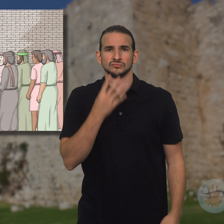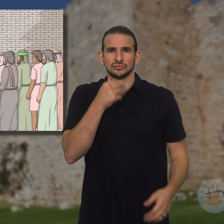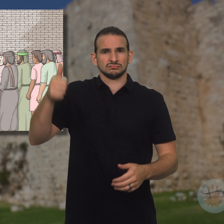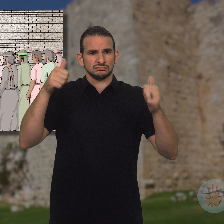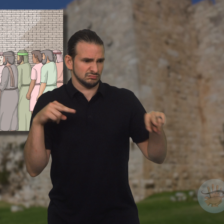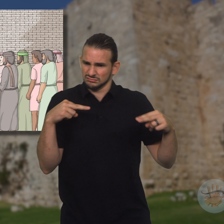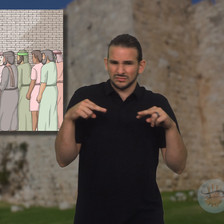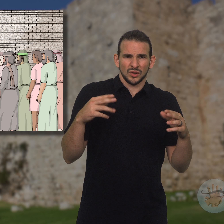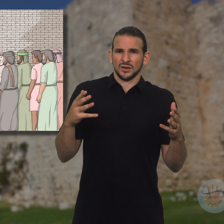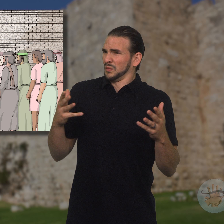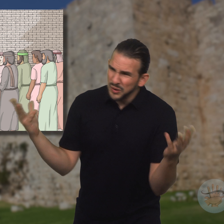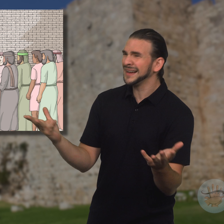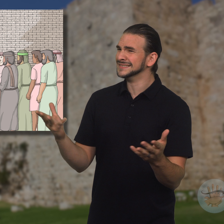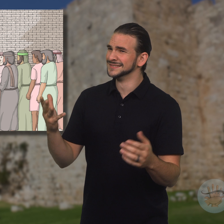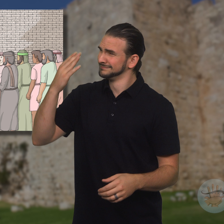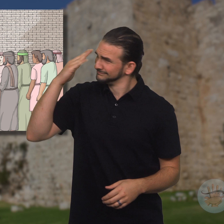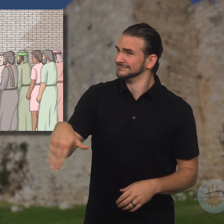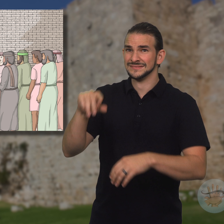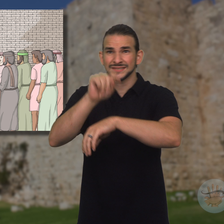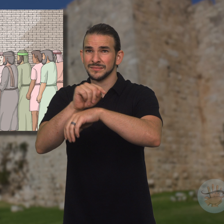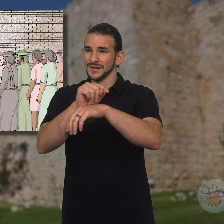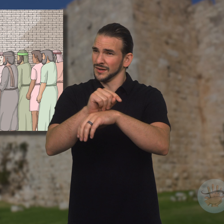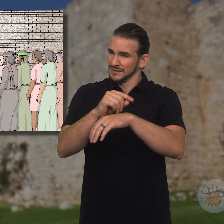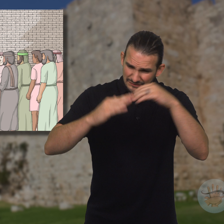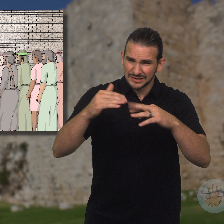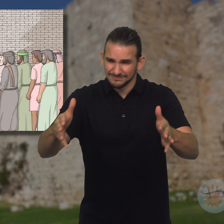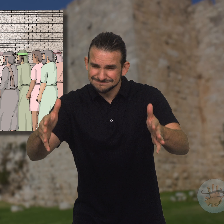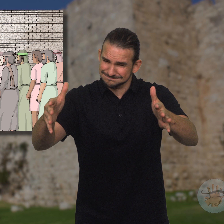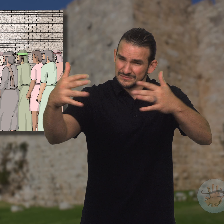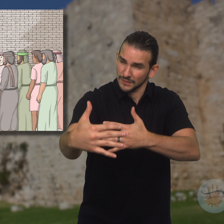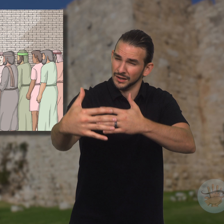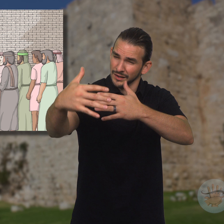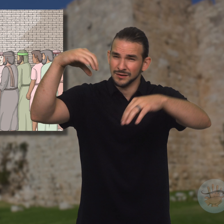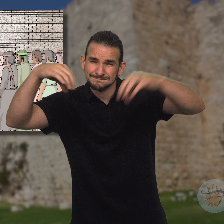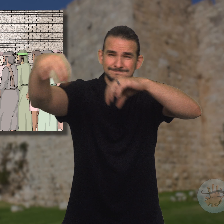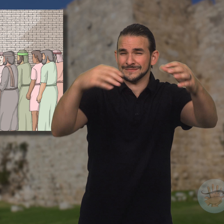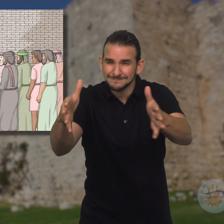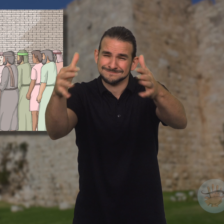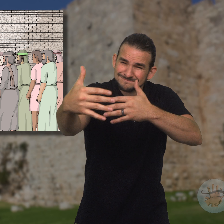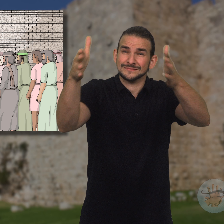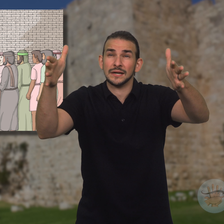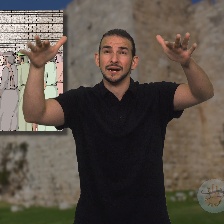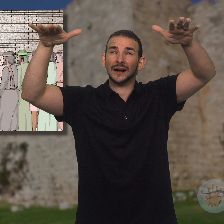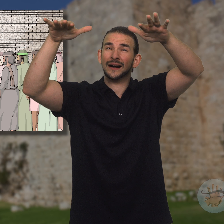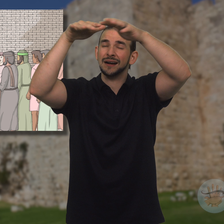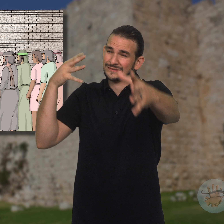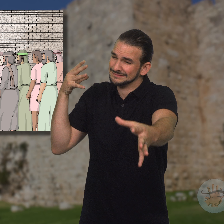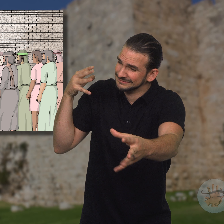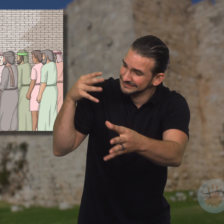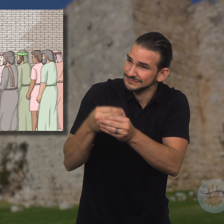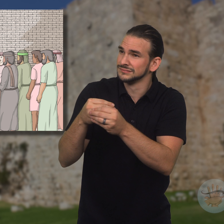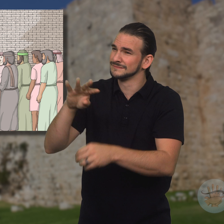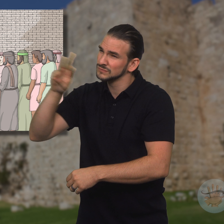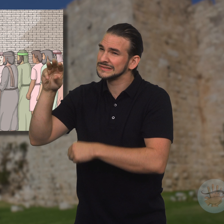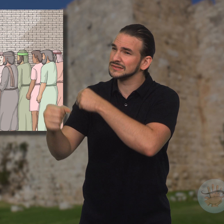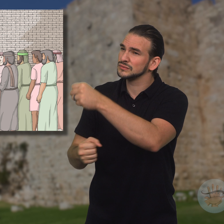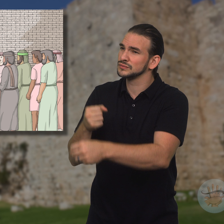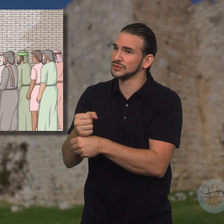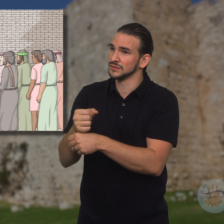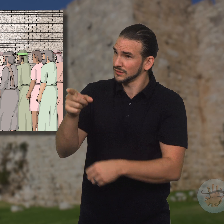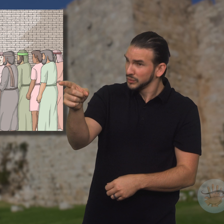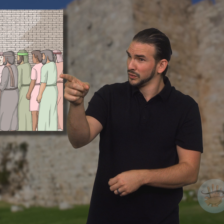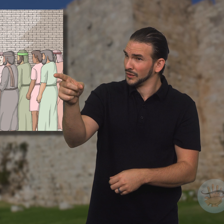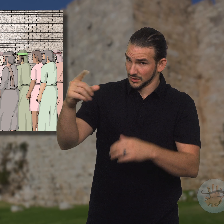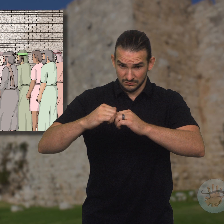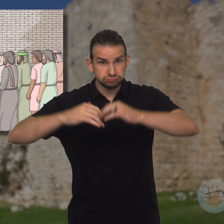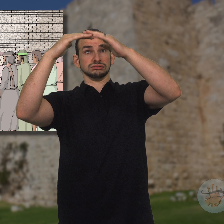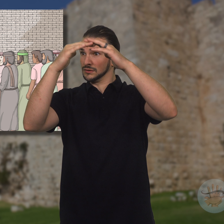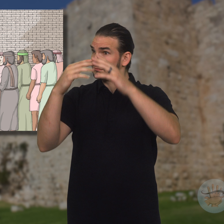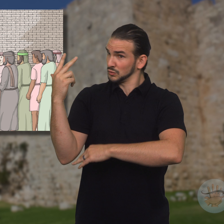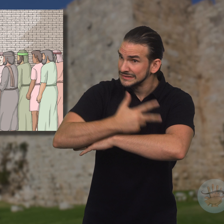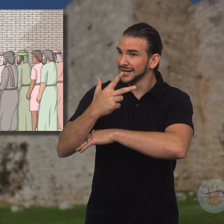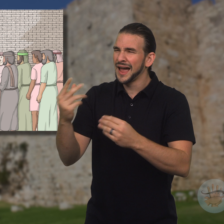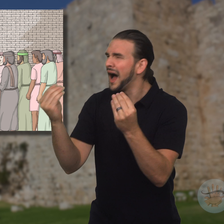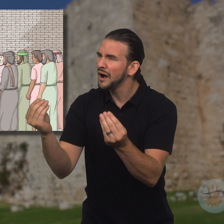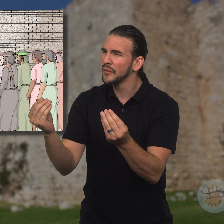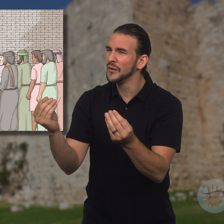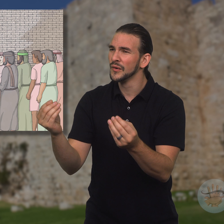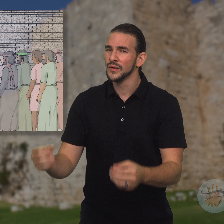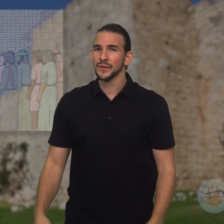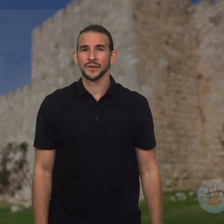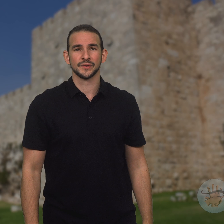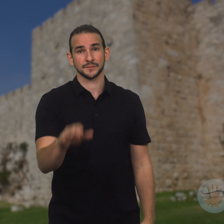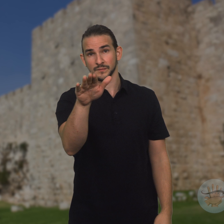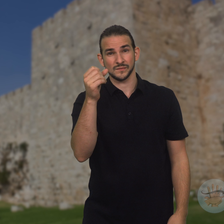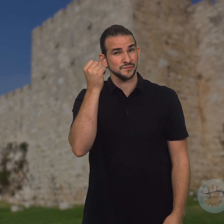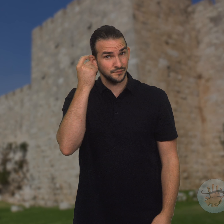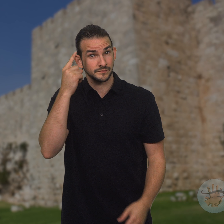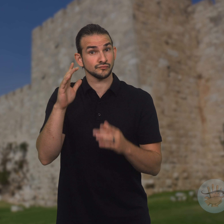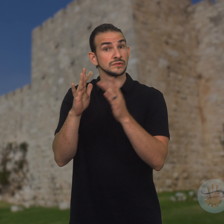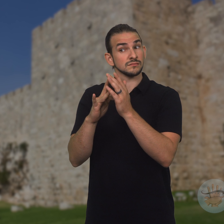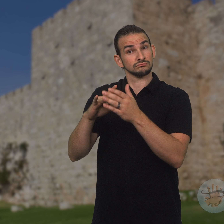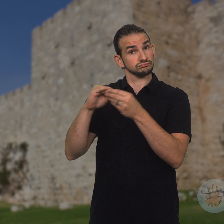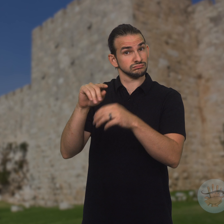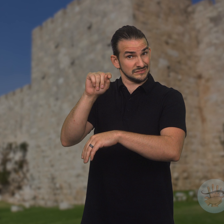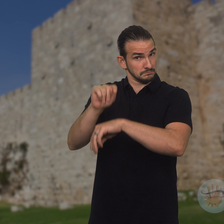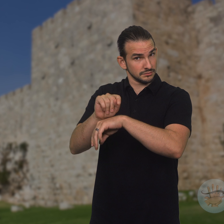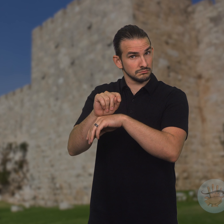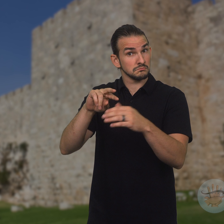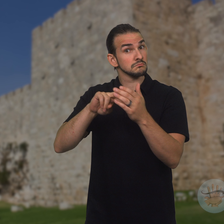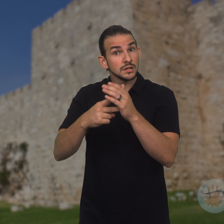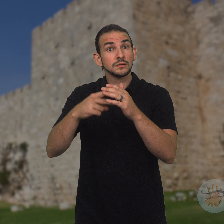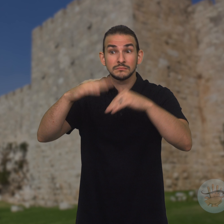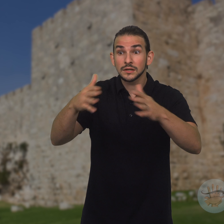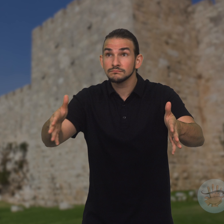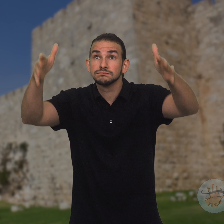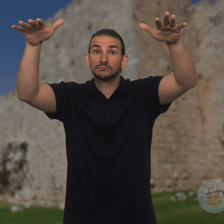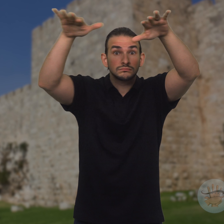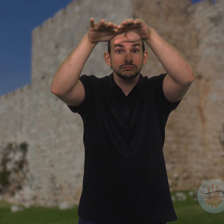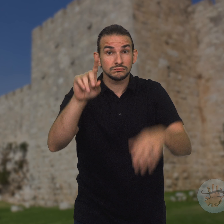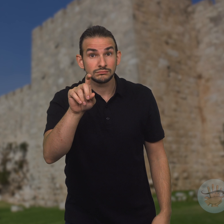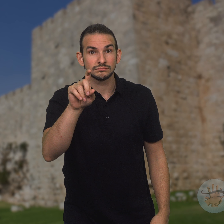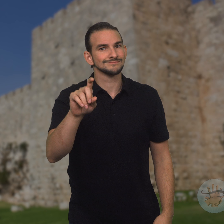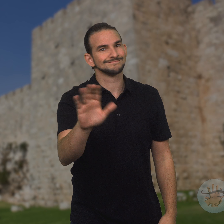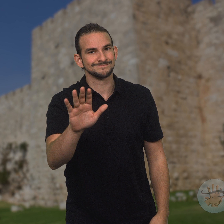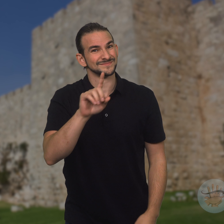“This temple took forty-six years to build,” the Jews replied, “and You are going to raise it up in three days?”